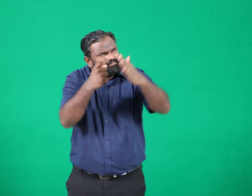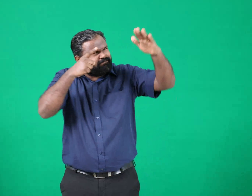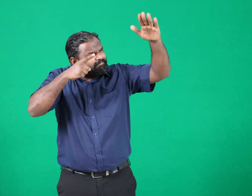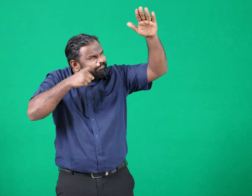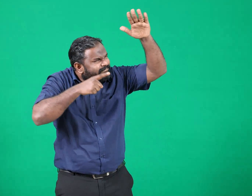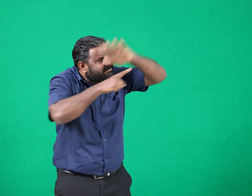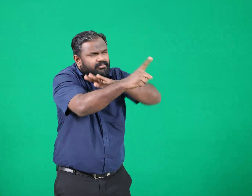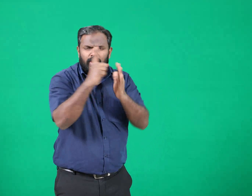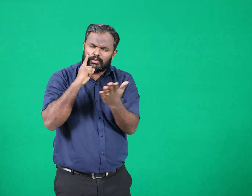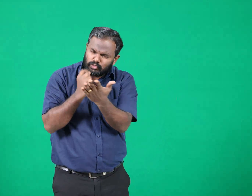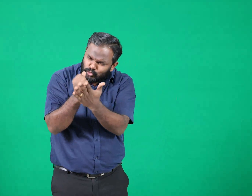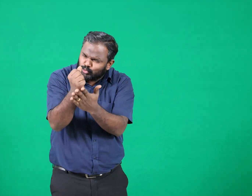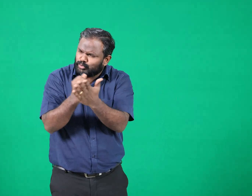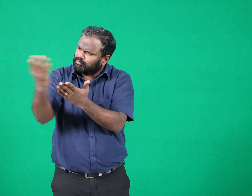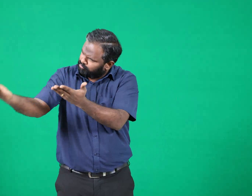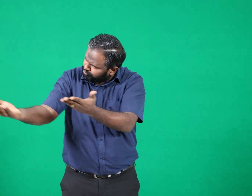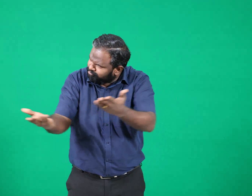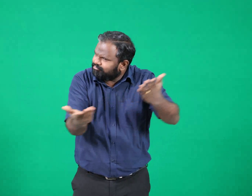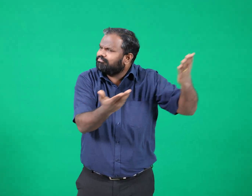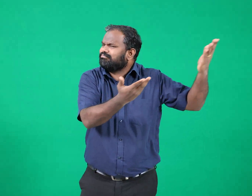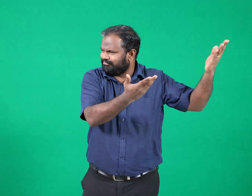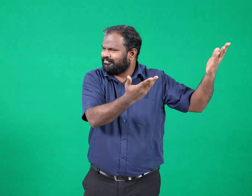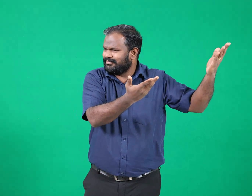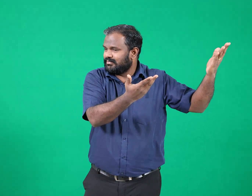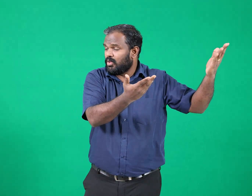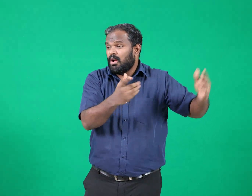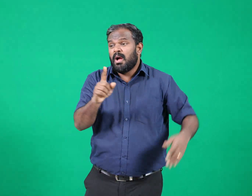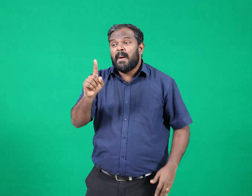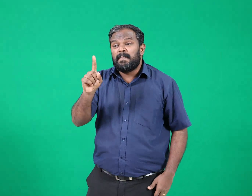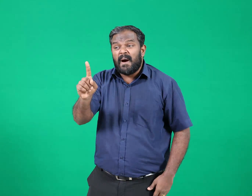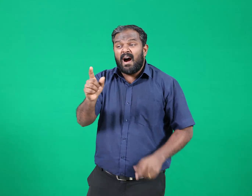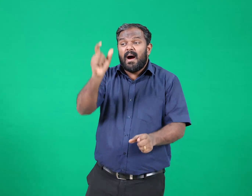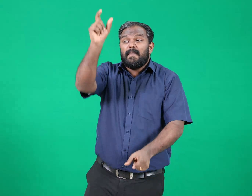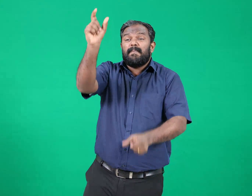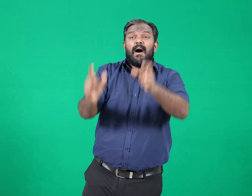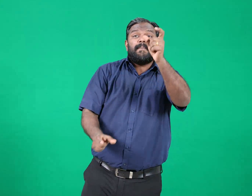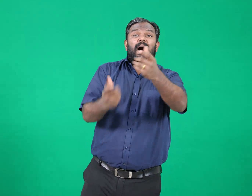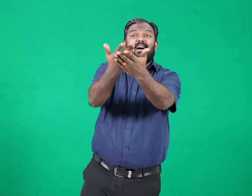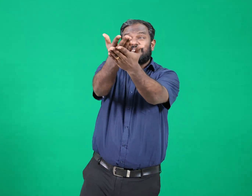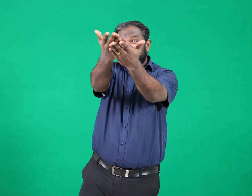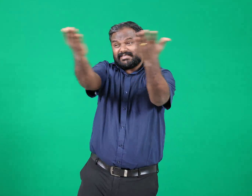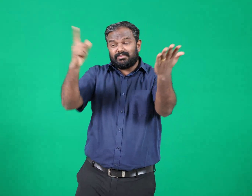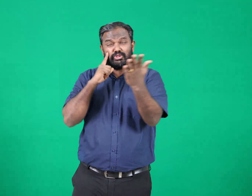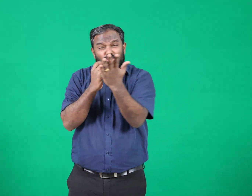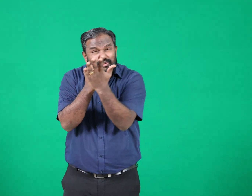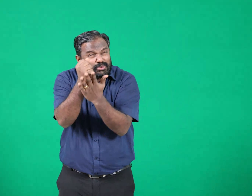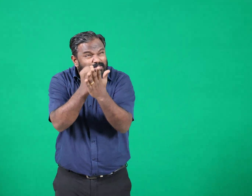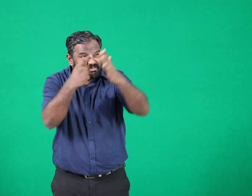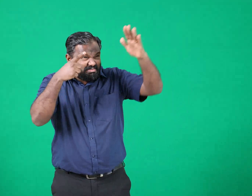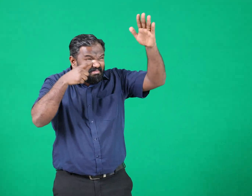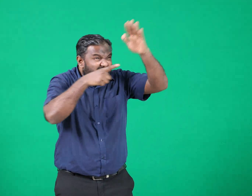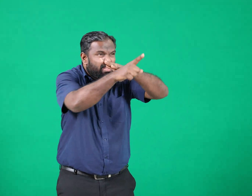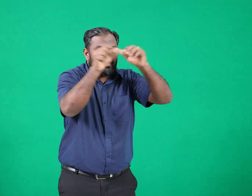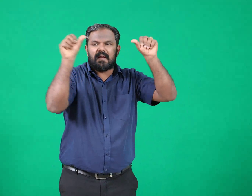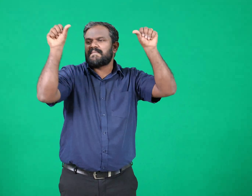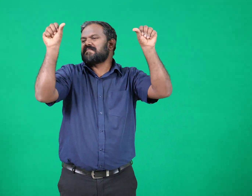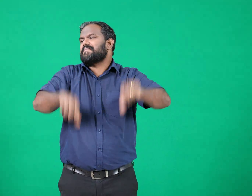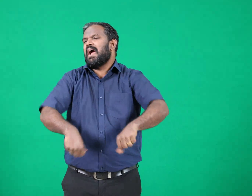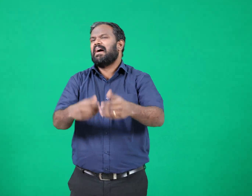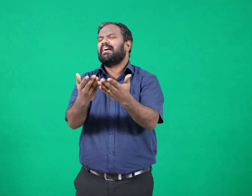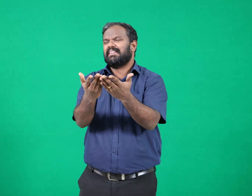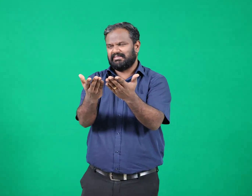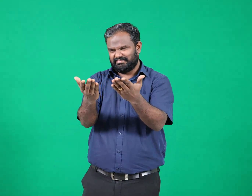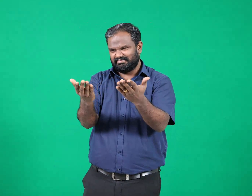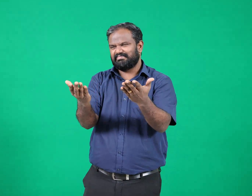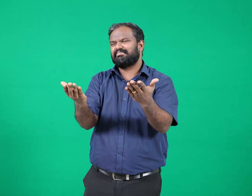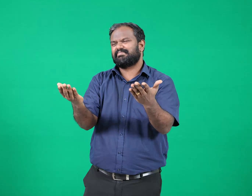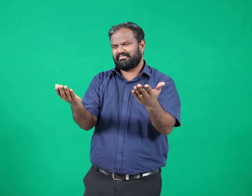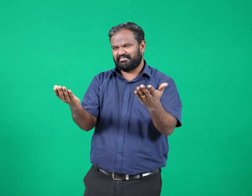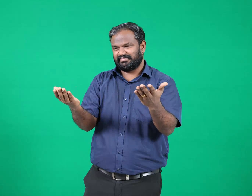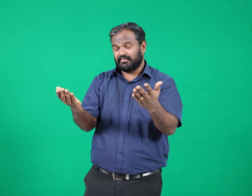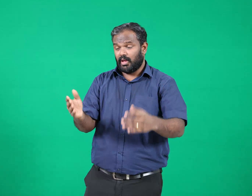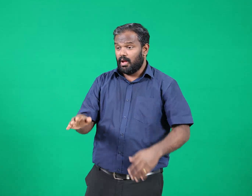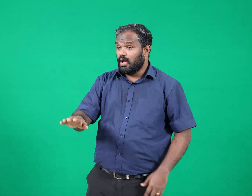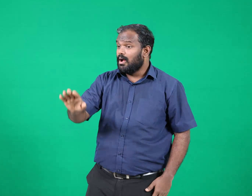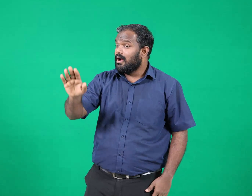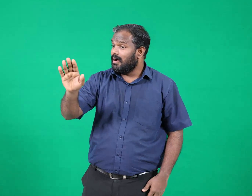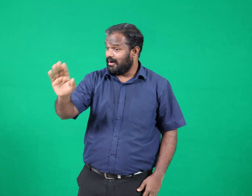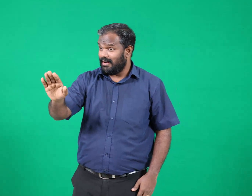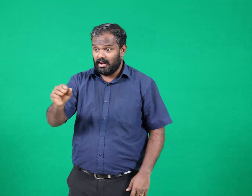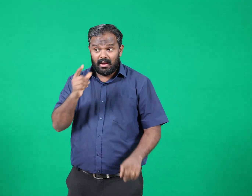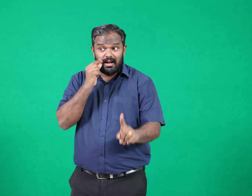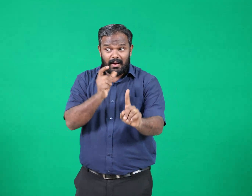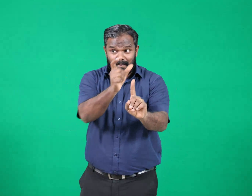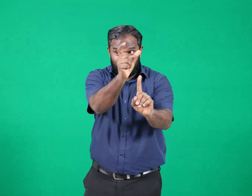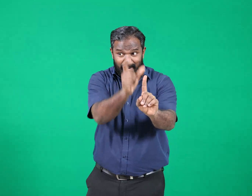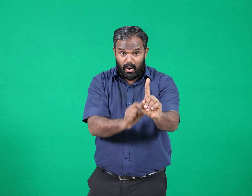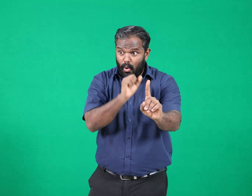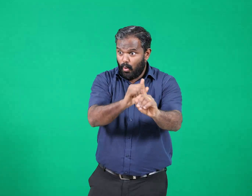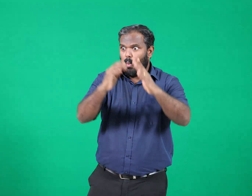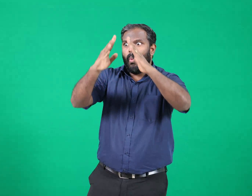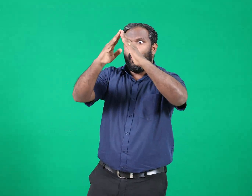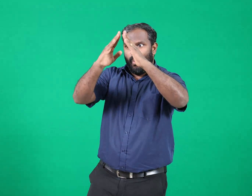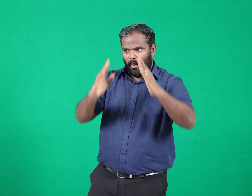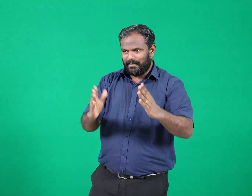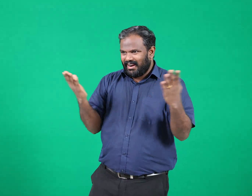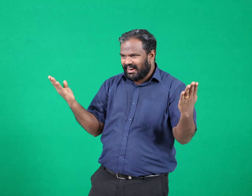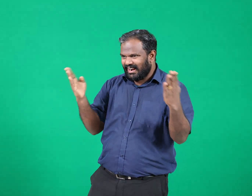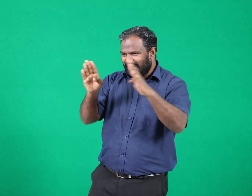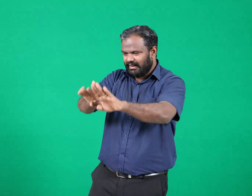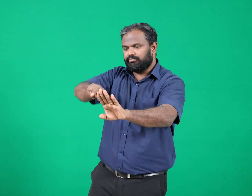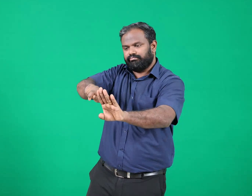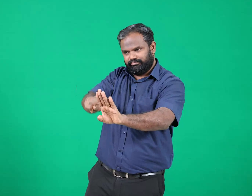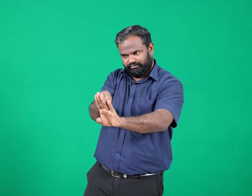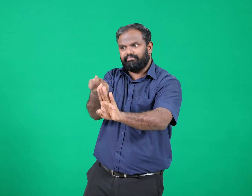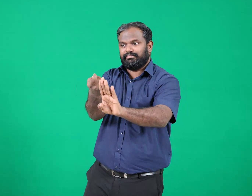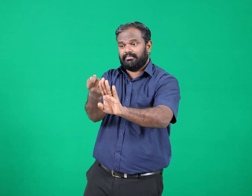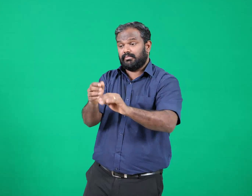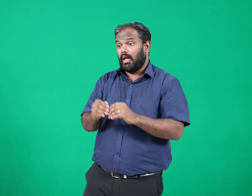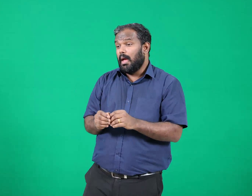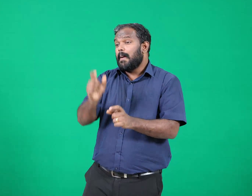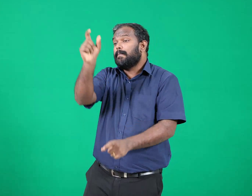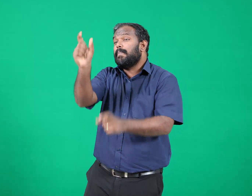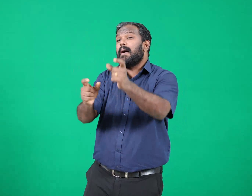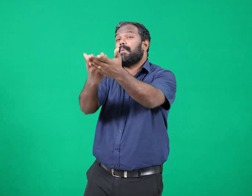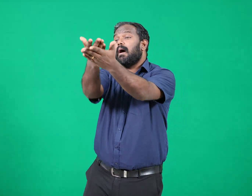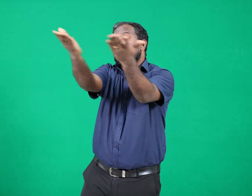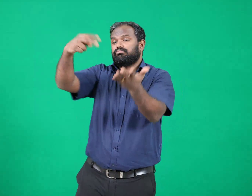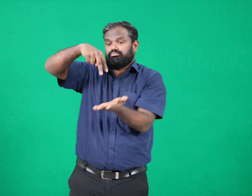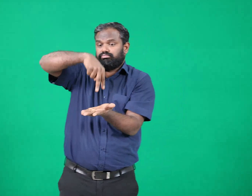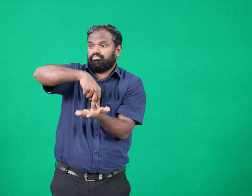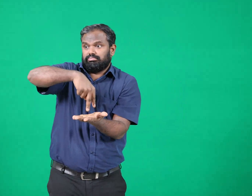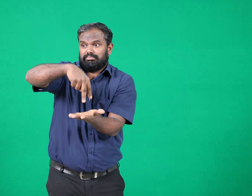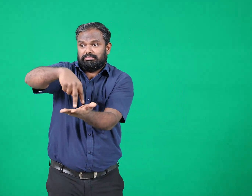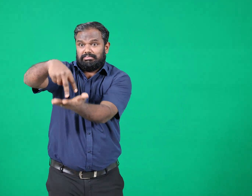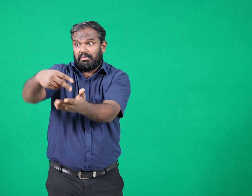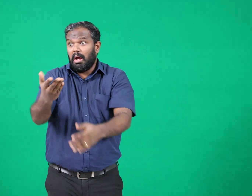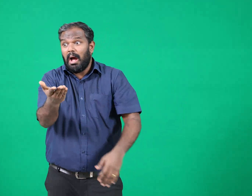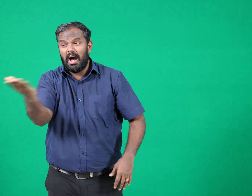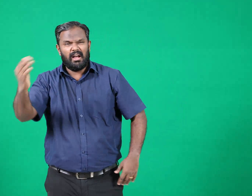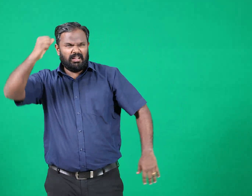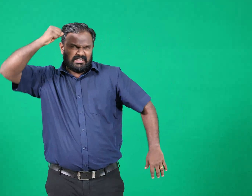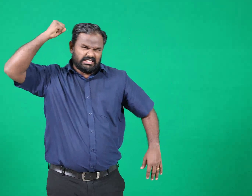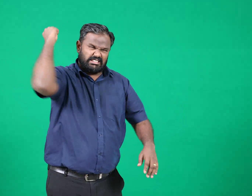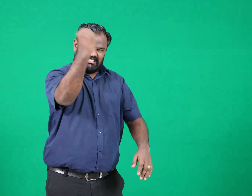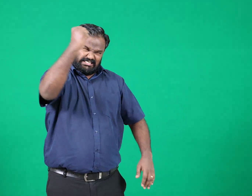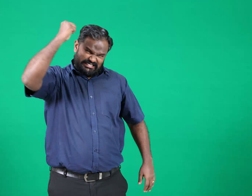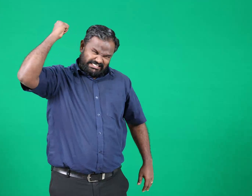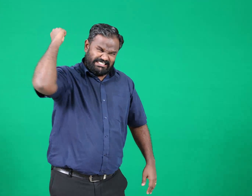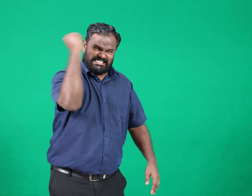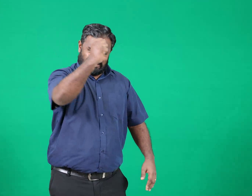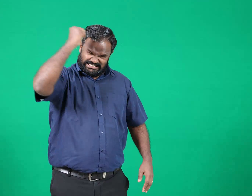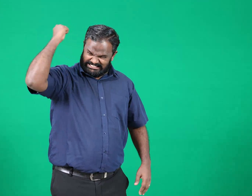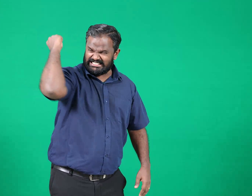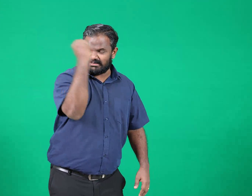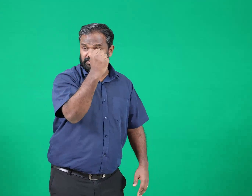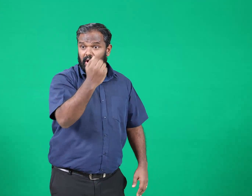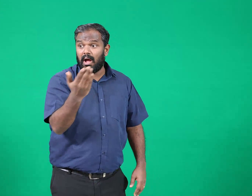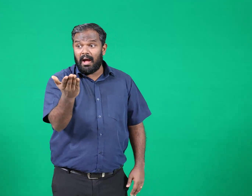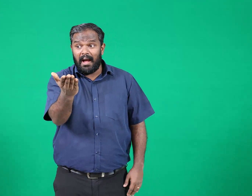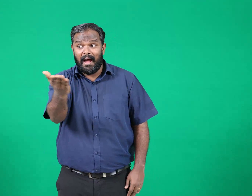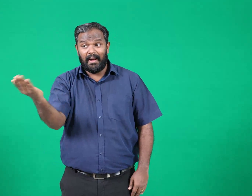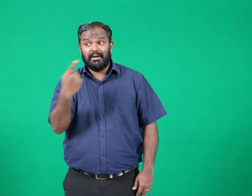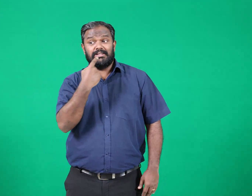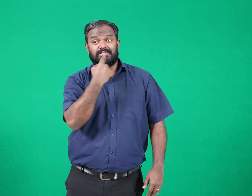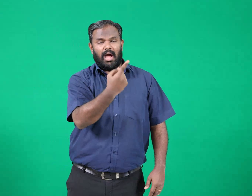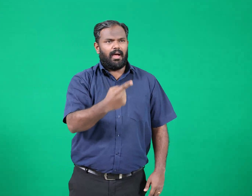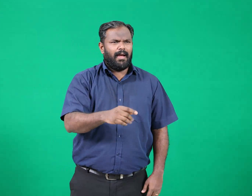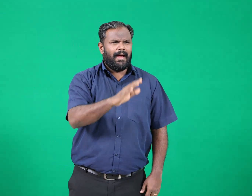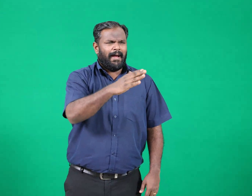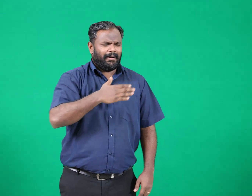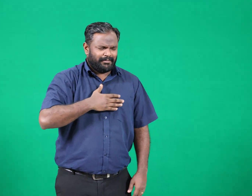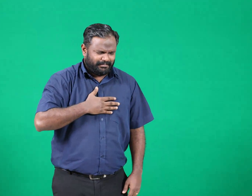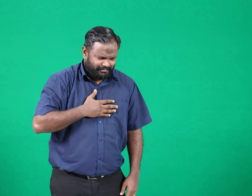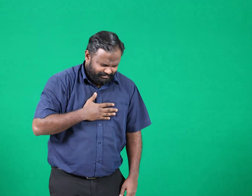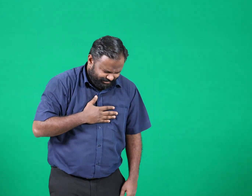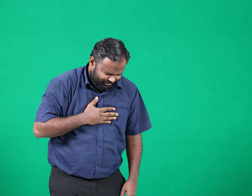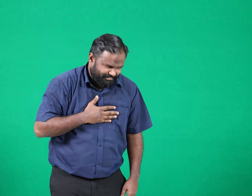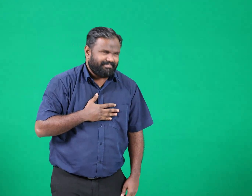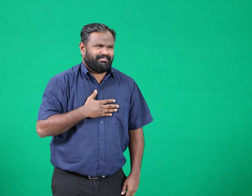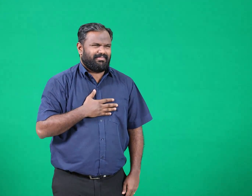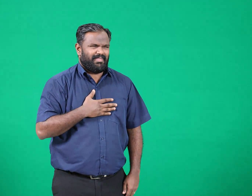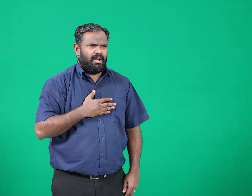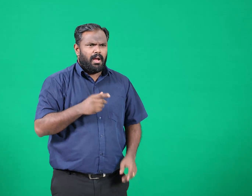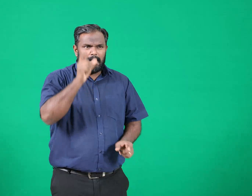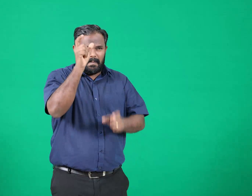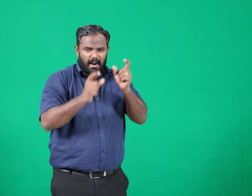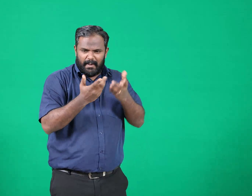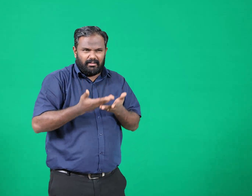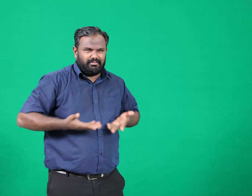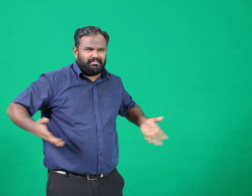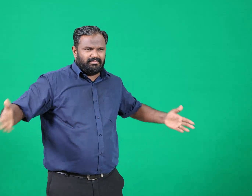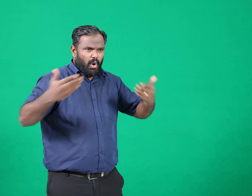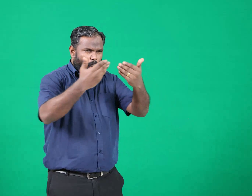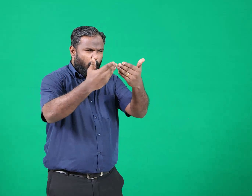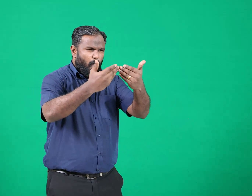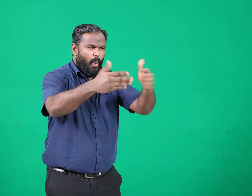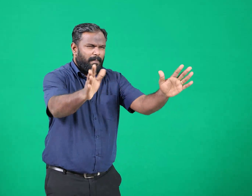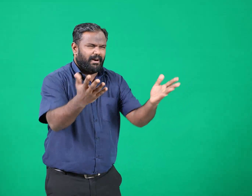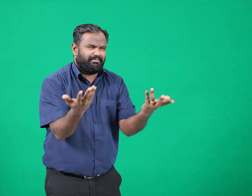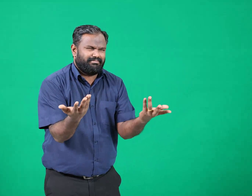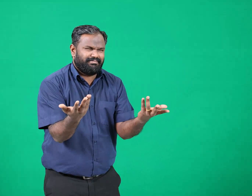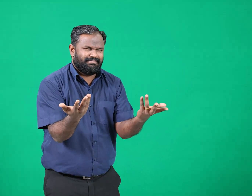After the master of the house gets up and shuts the door, you will stand outside knocking and saying, ' Lord, open the door for us.'